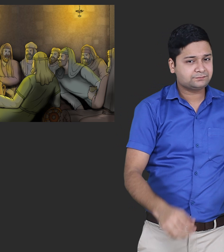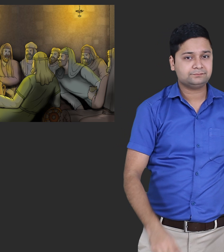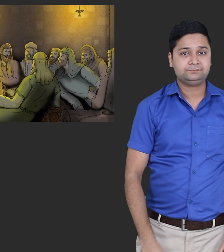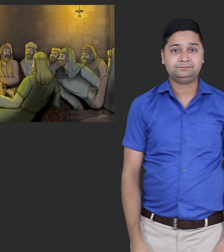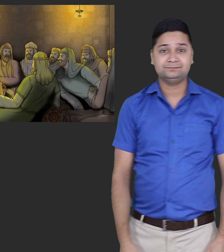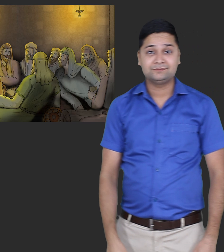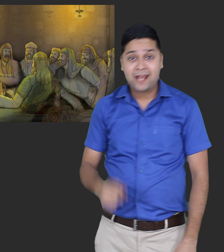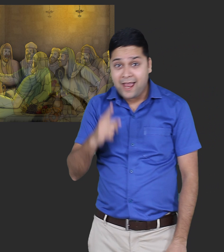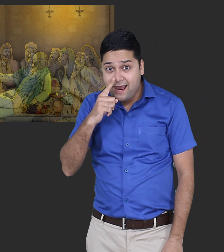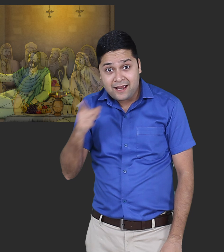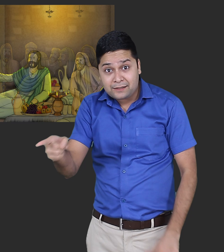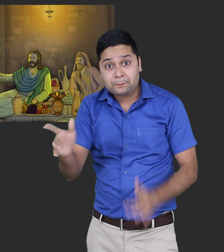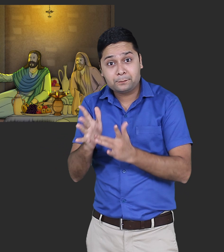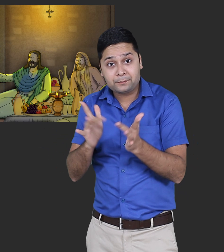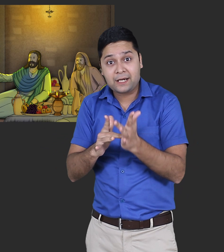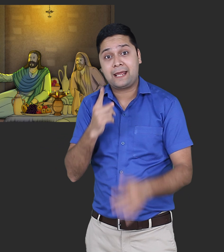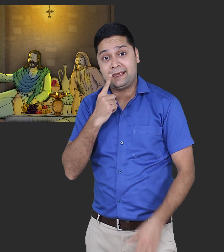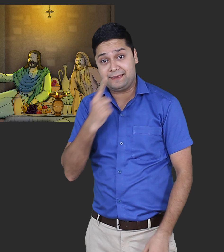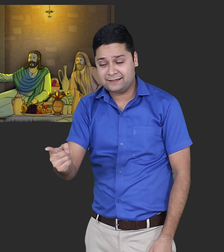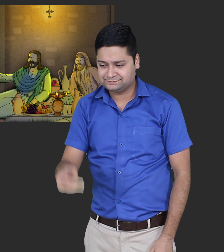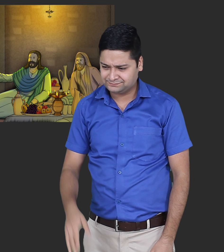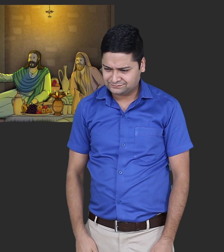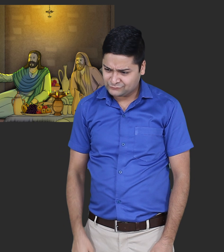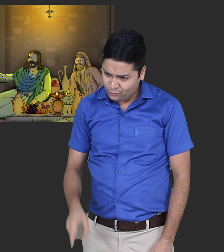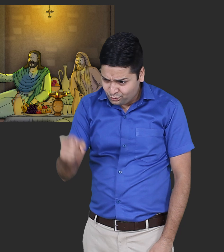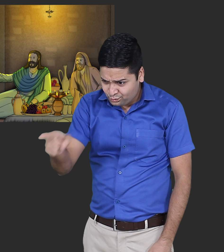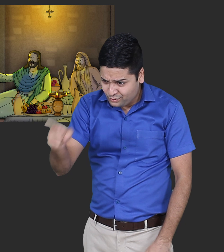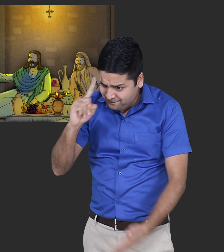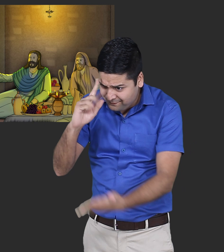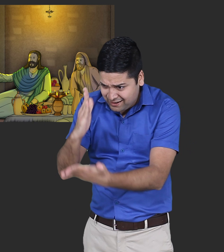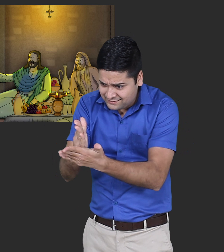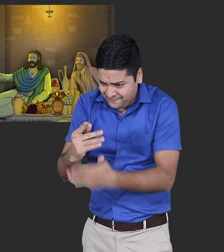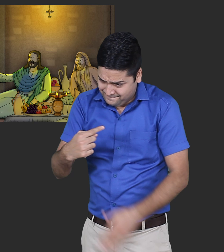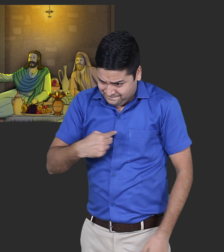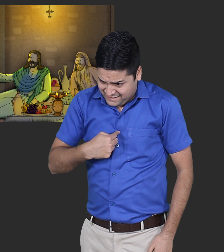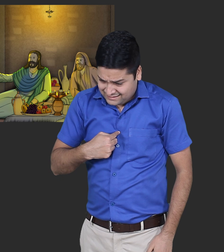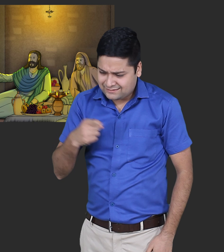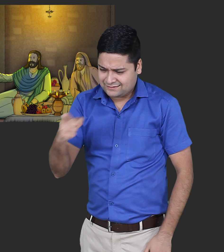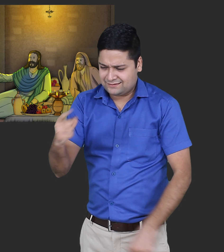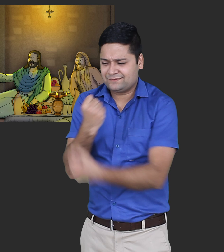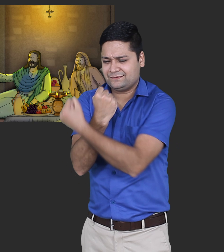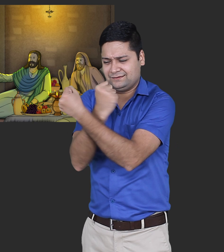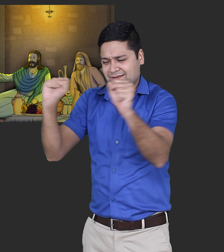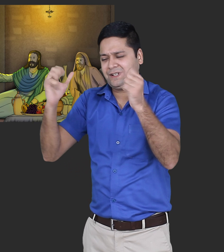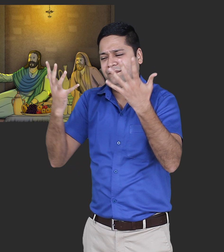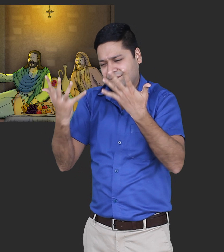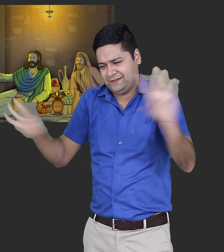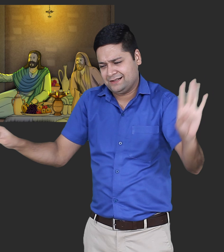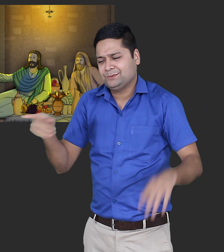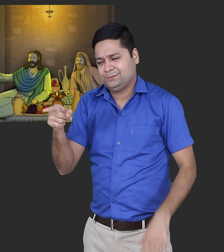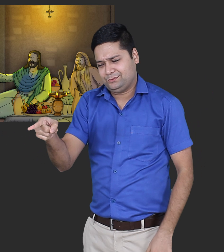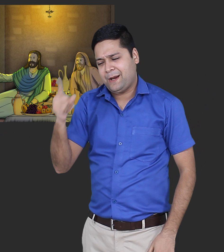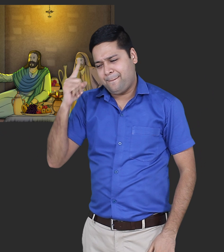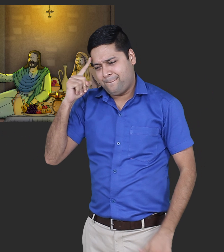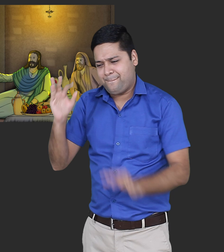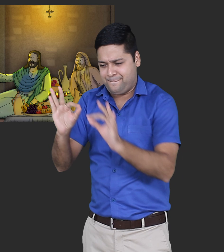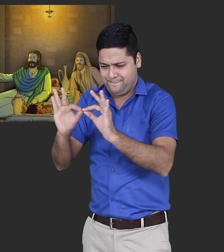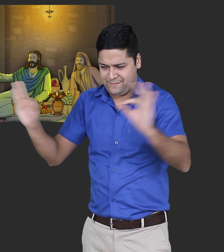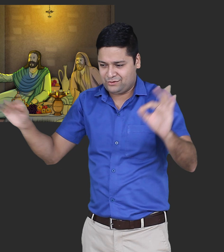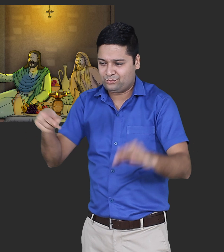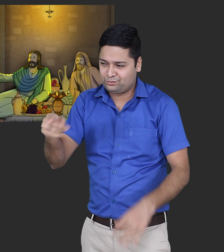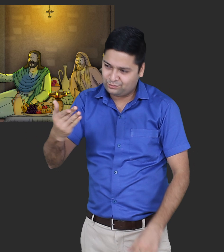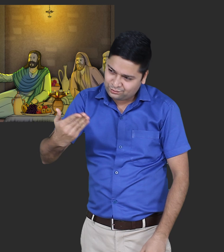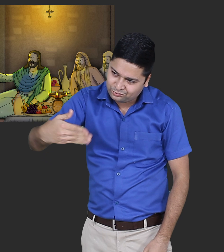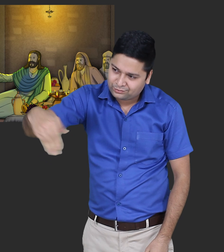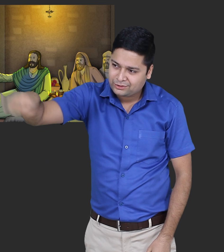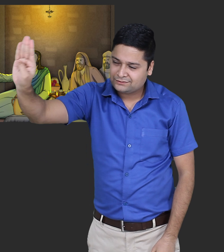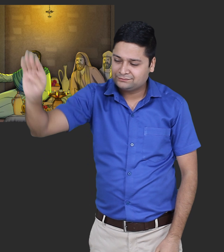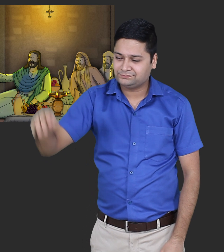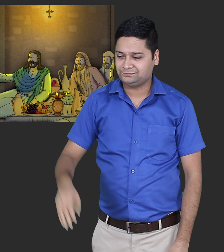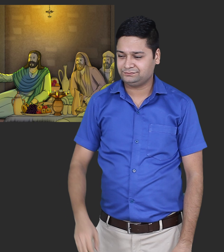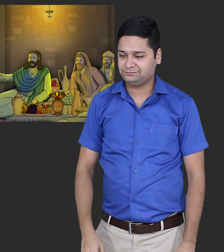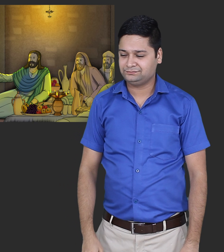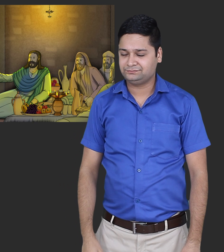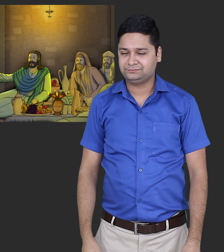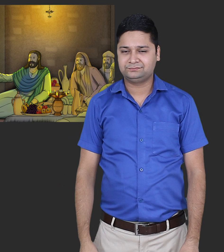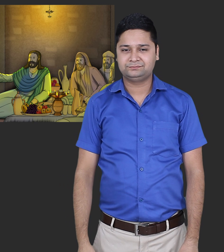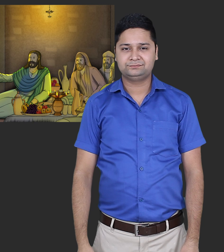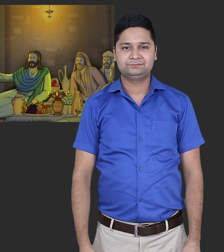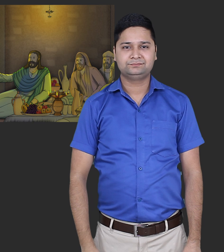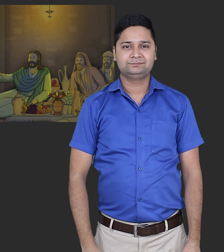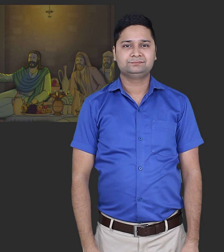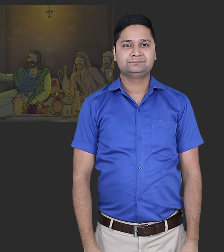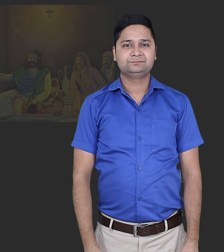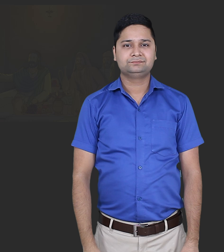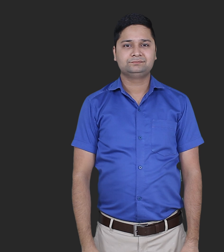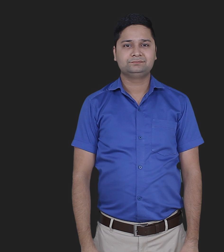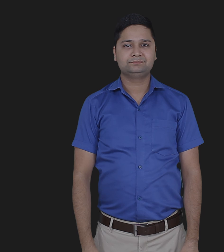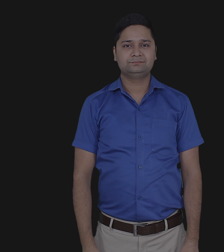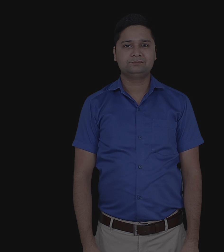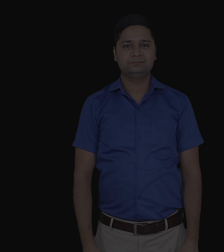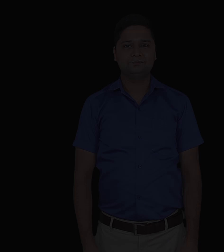And Jesus told the woman, “Your faith has saved you; go in peace.”